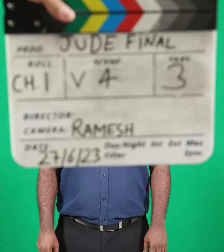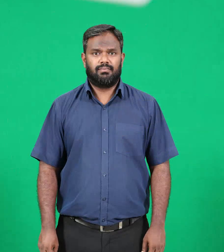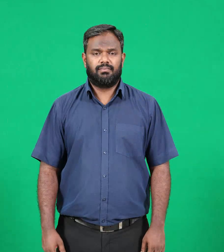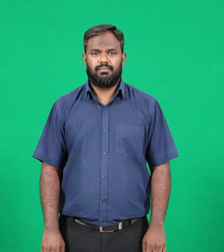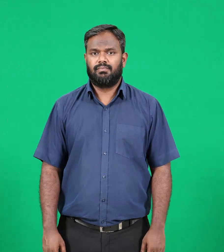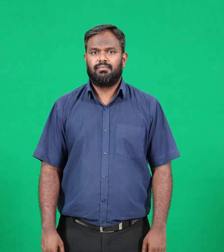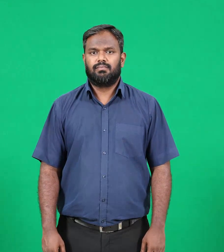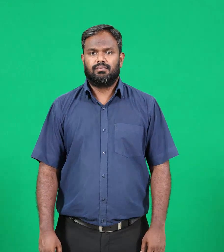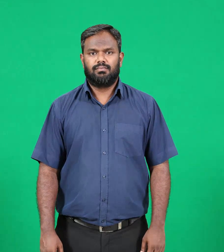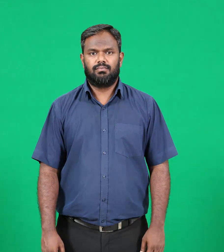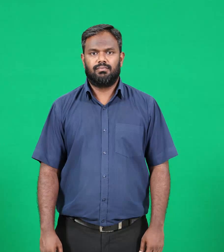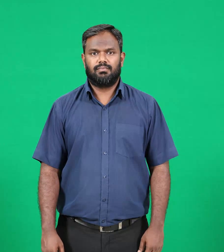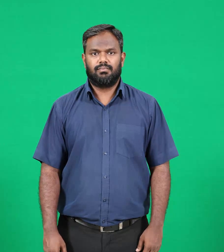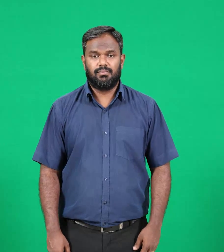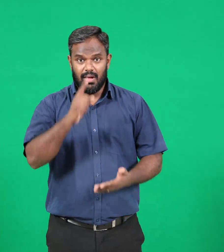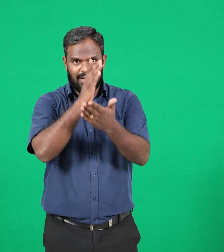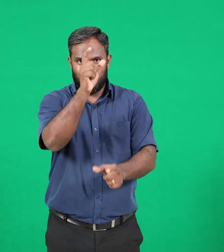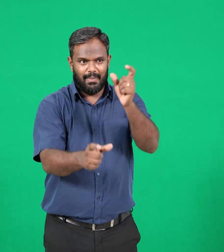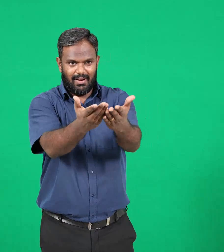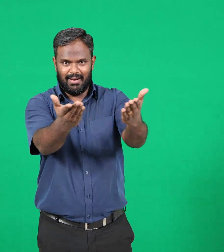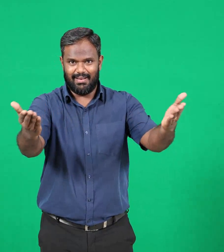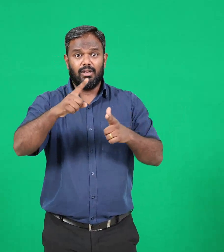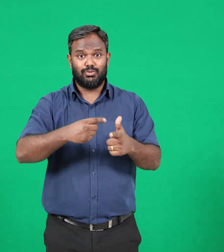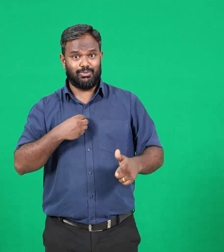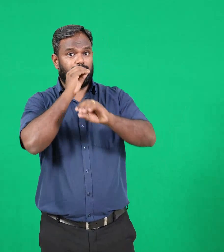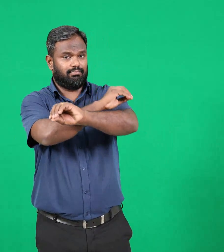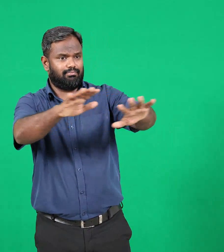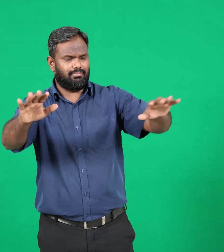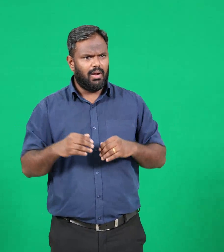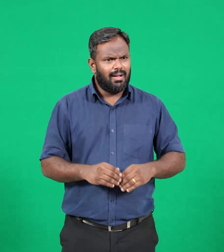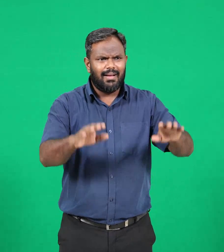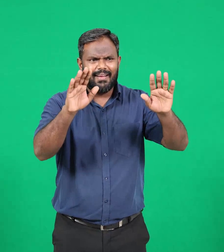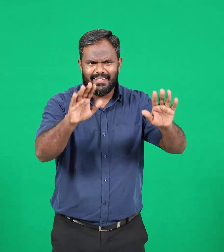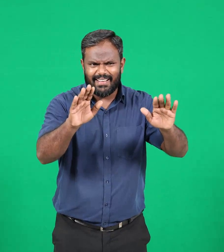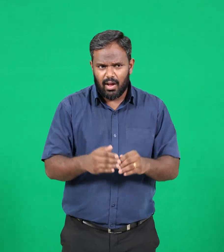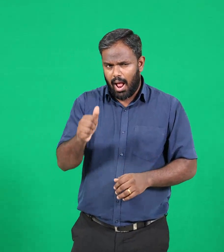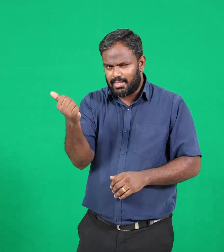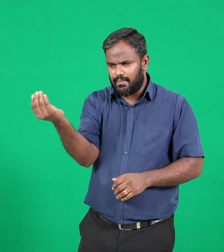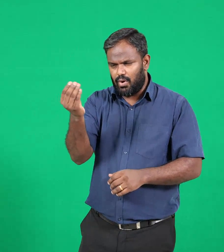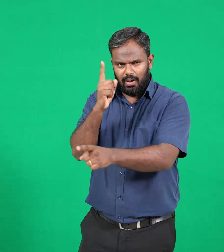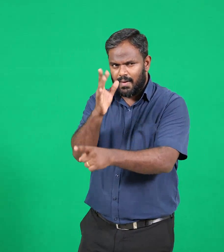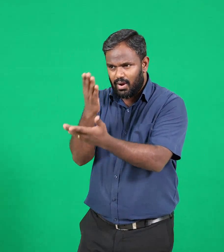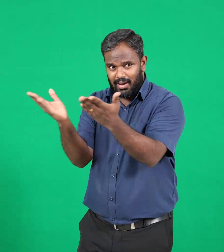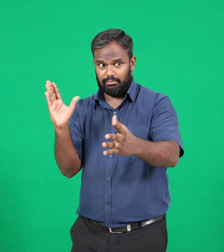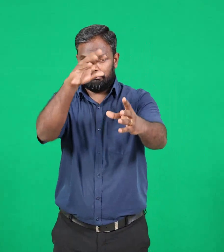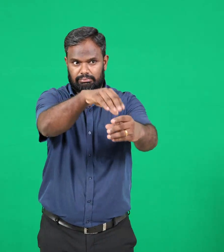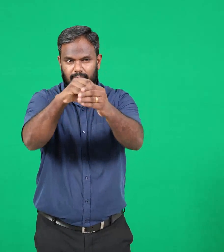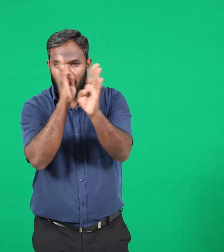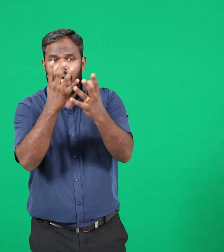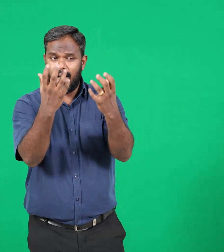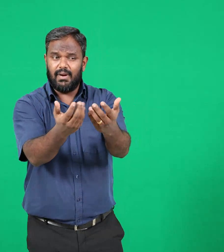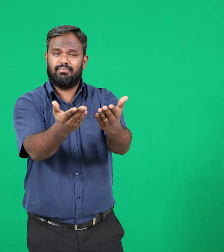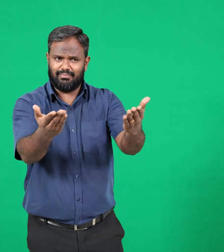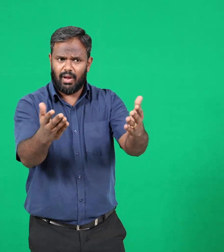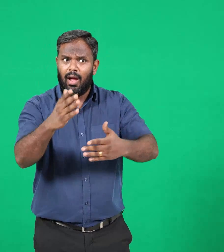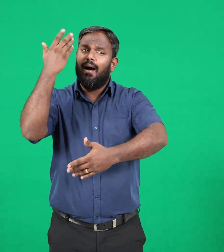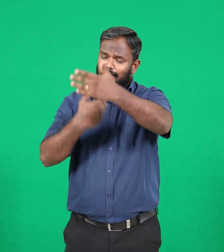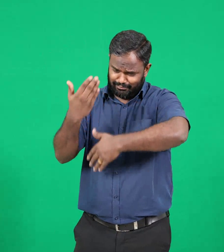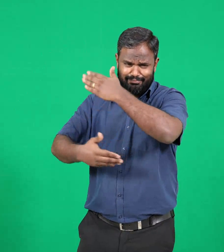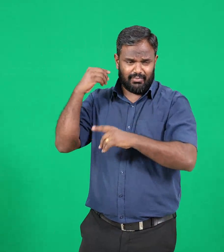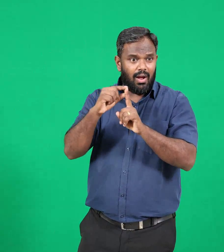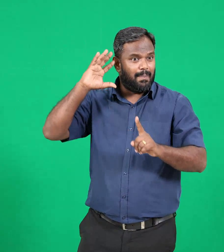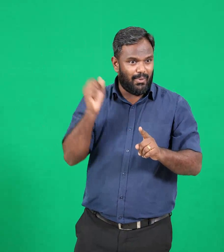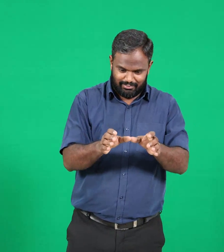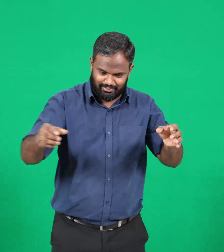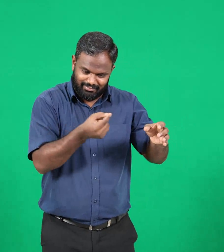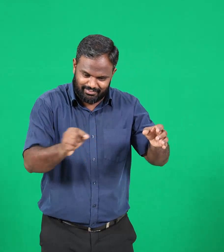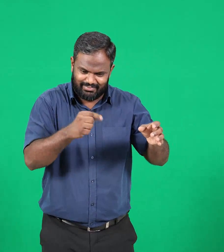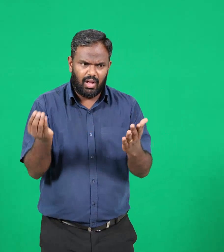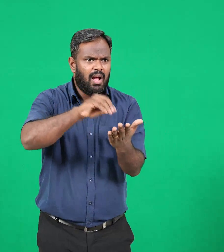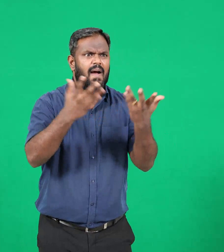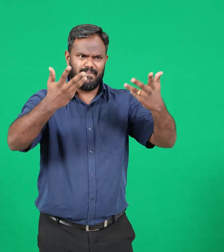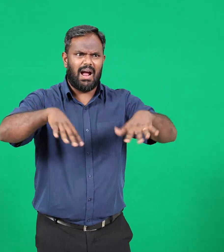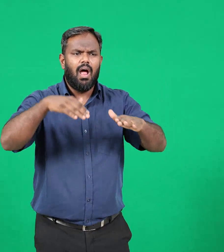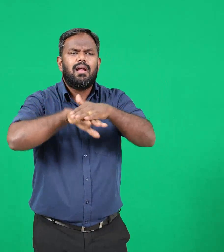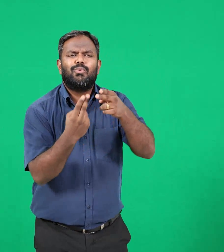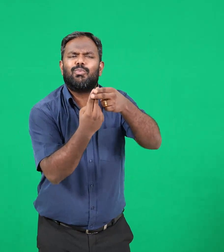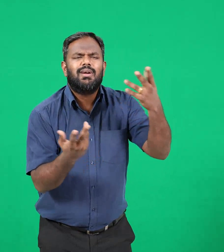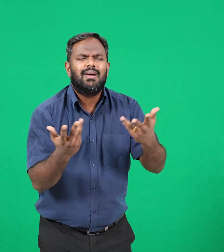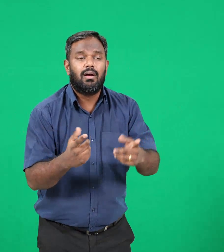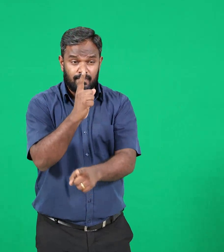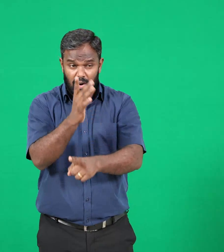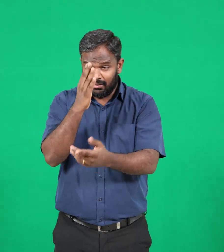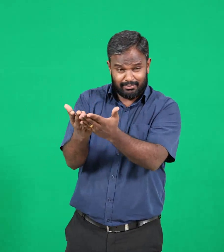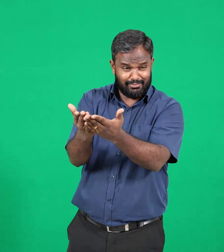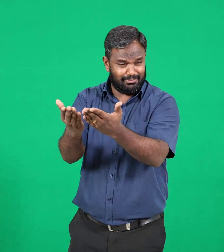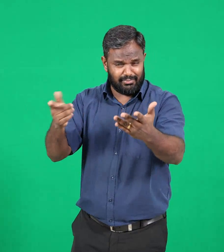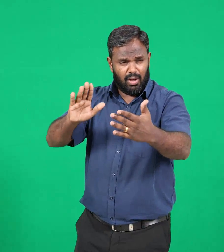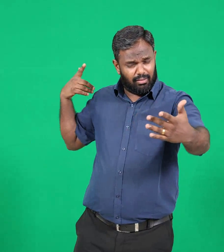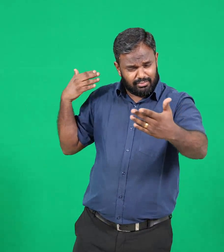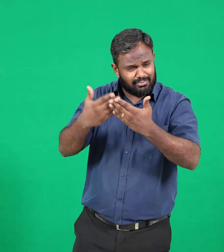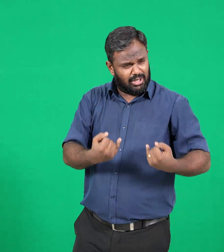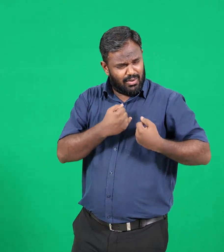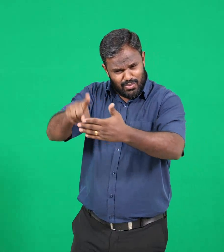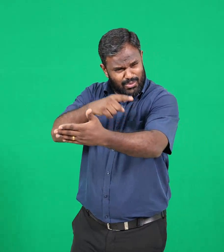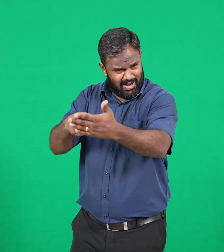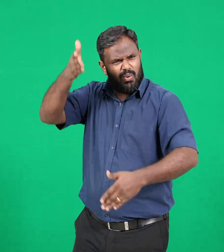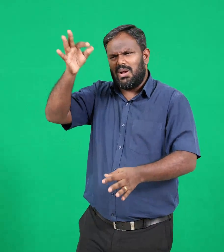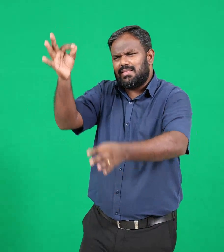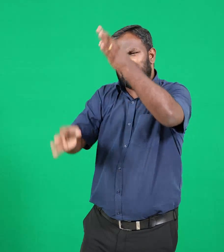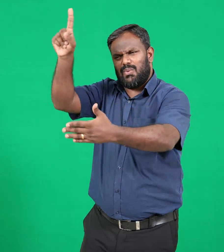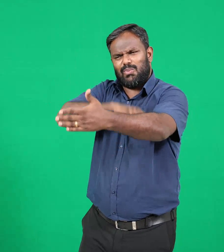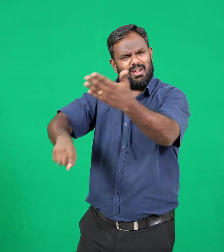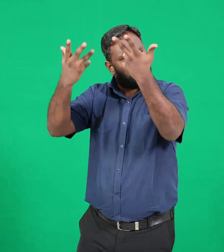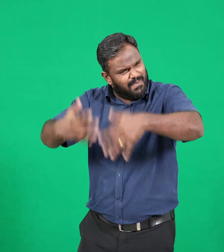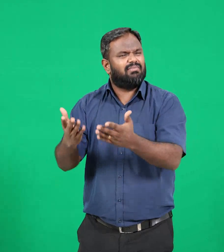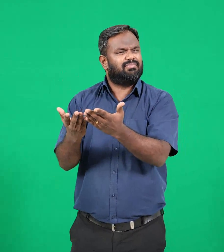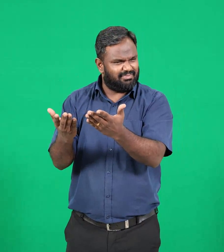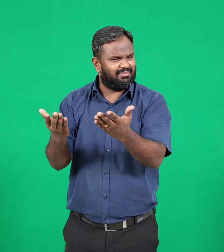For certain men have crept in among you unnoticed-ungodly ones who were designated long ago for condemnation.